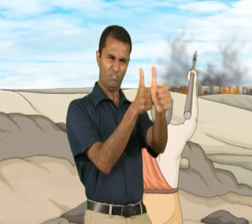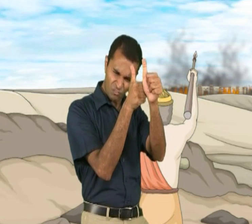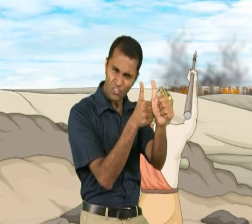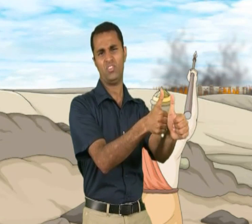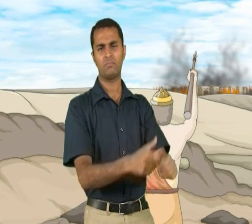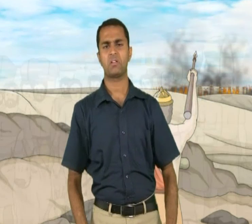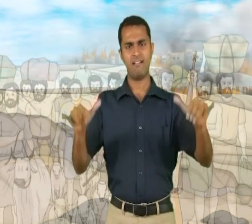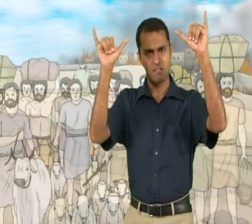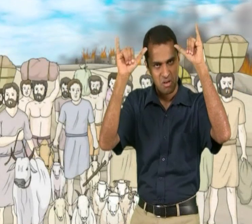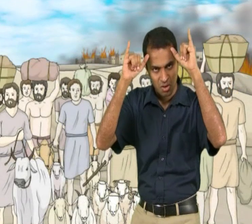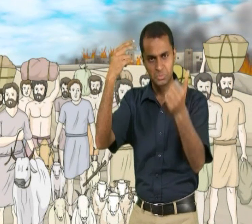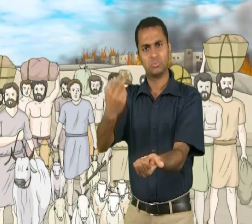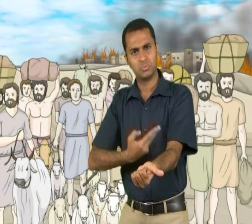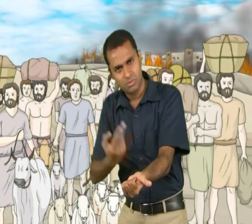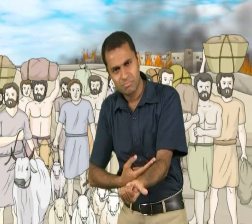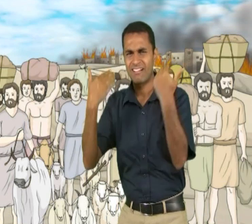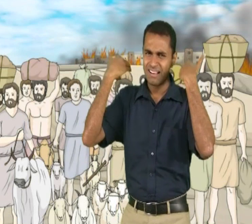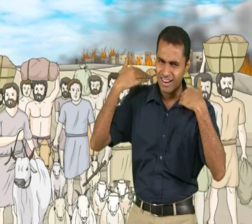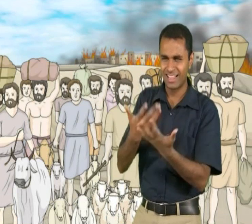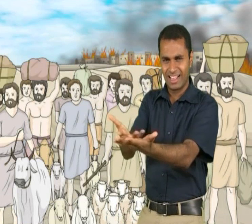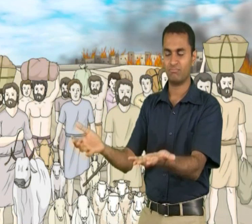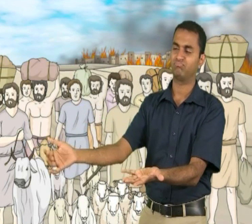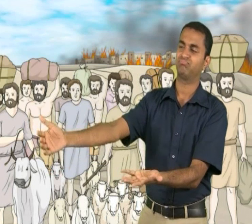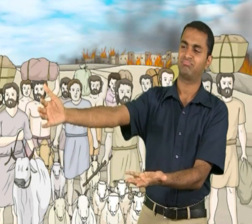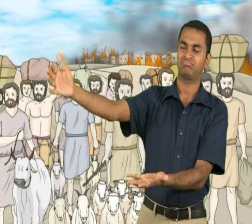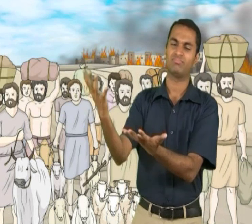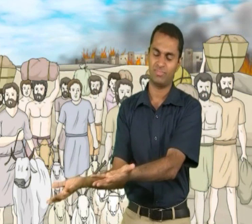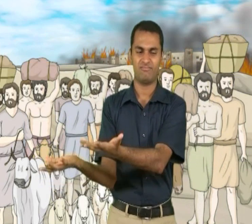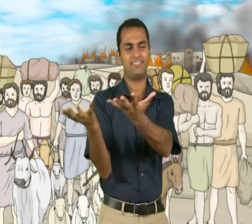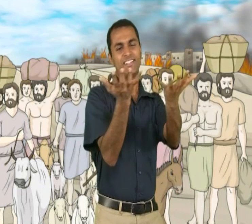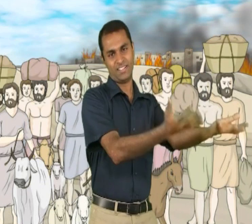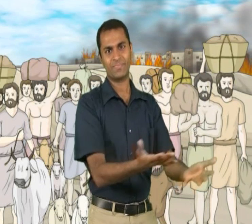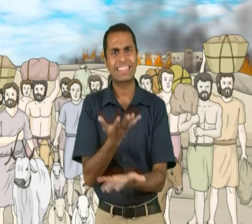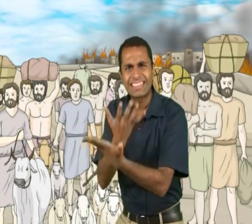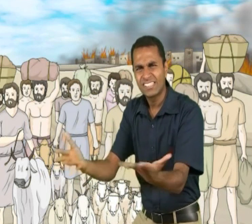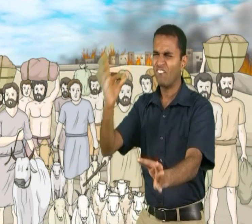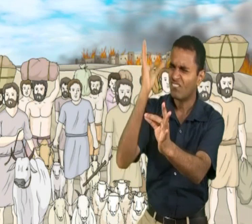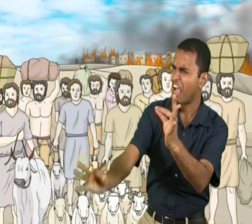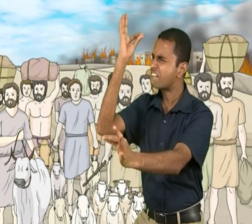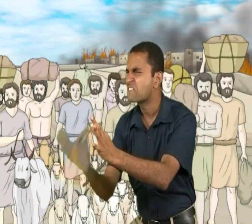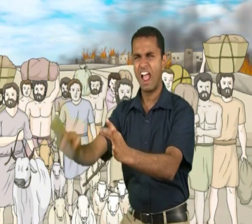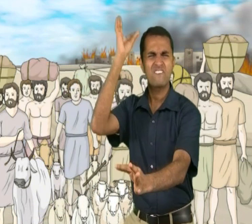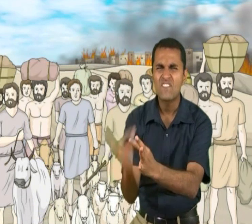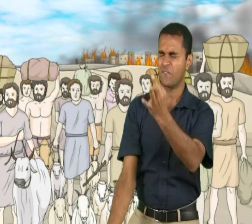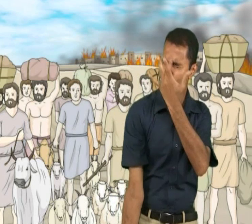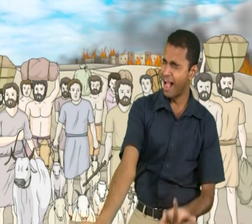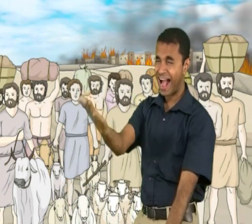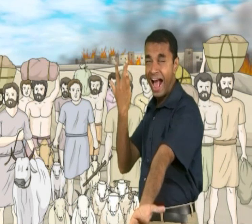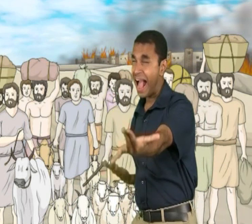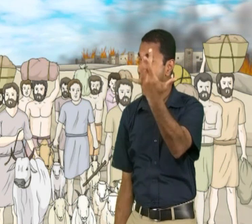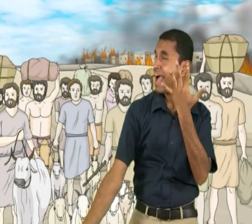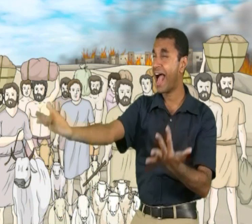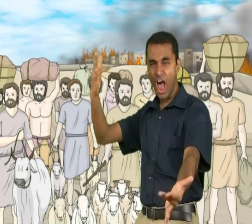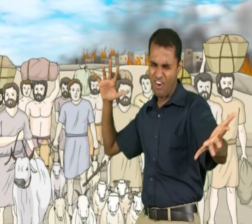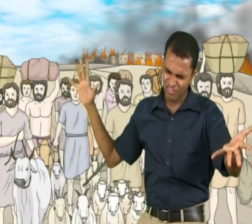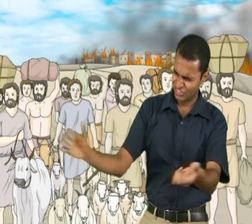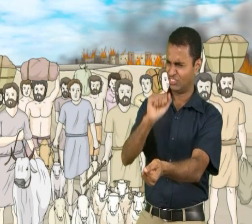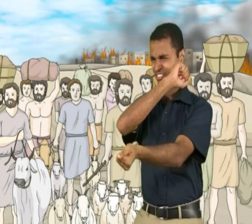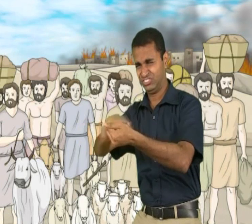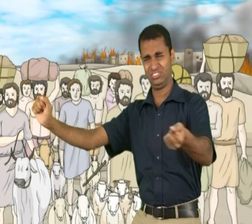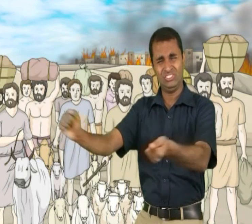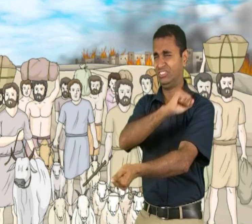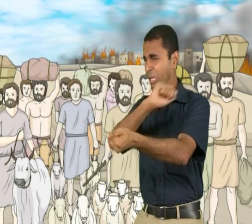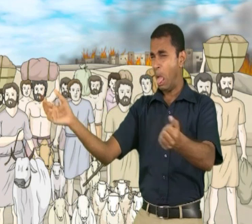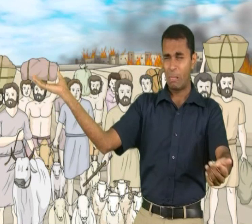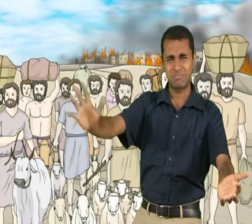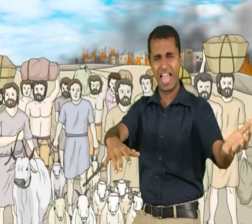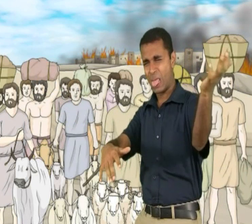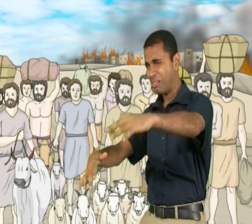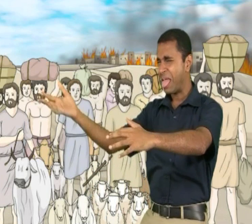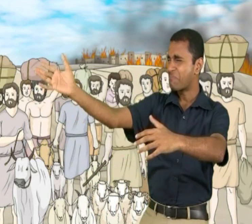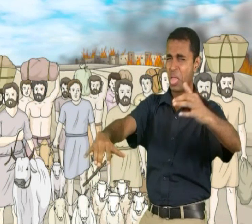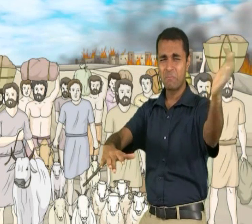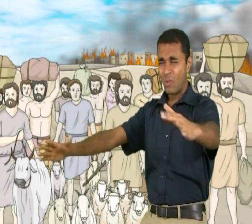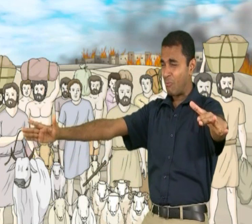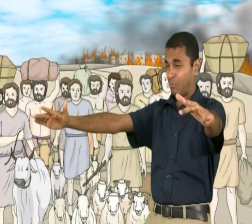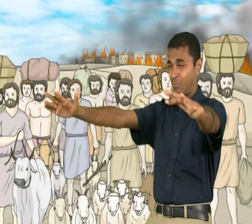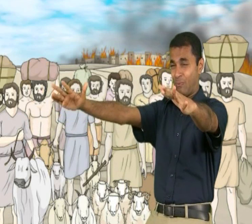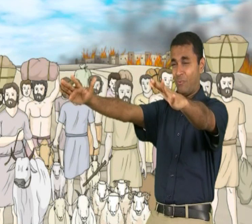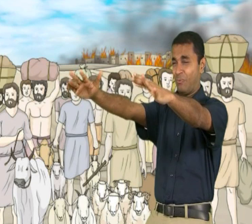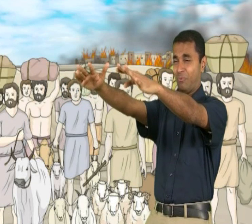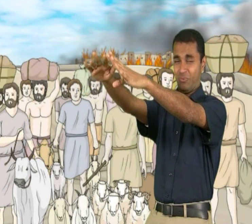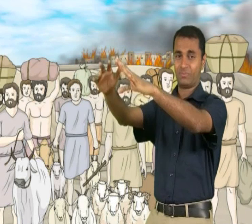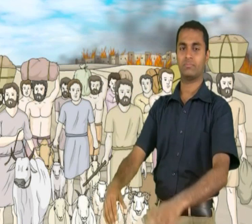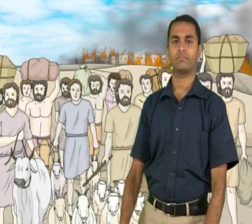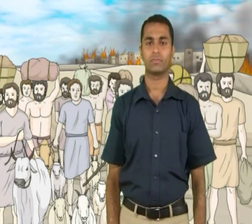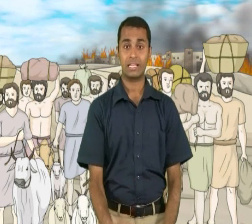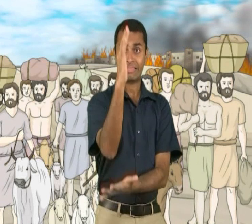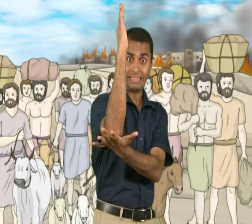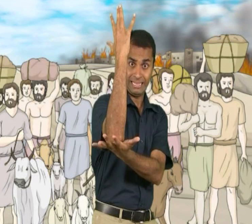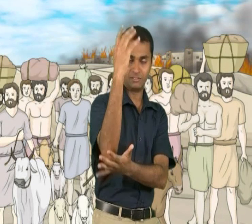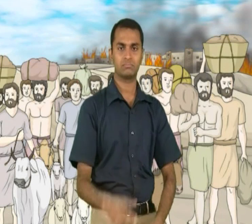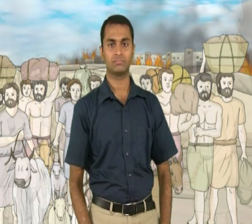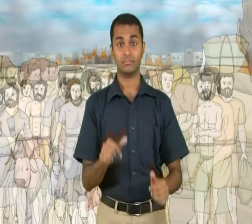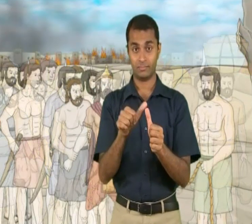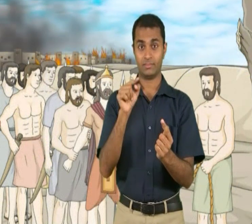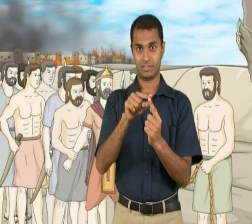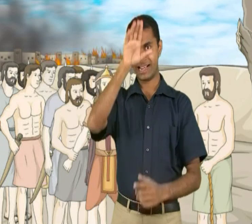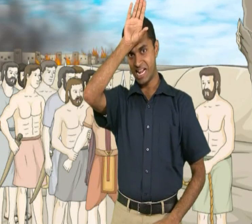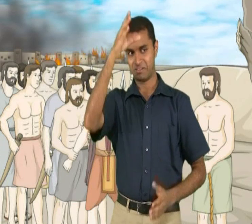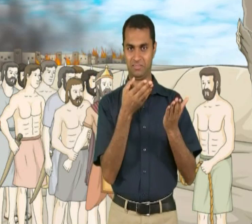Israel took for themselves only the cattle and plunder of that city, as the LORD had commanded Joshua. So Joshua burned Ai and made it a permanent heap of ruins, a desolation to this day.